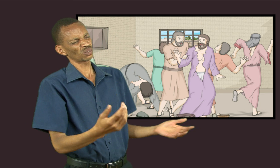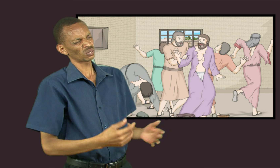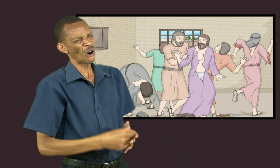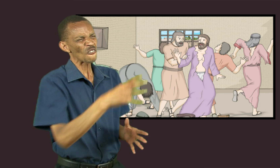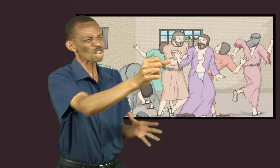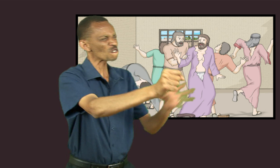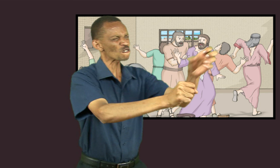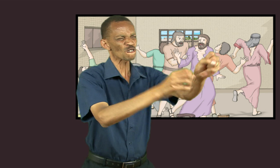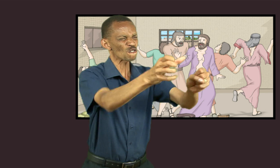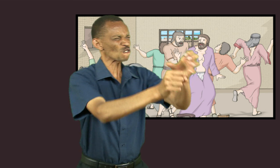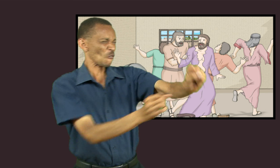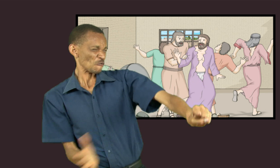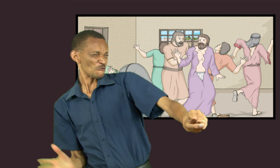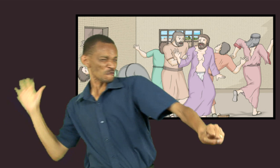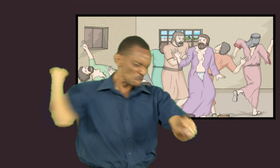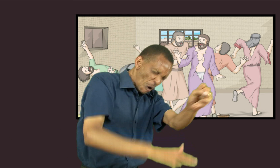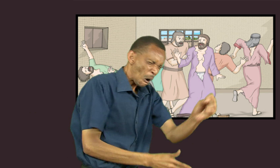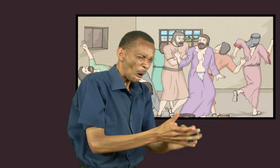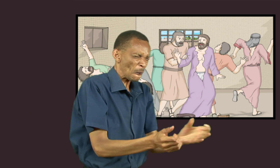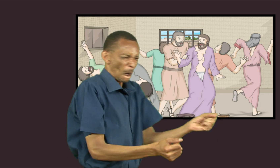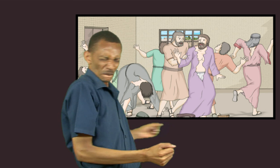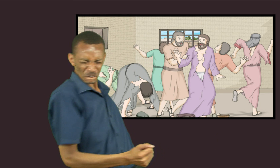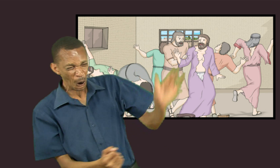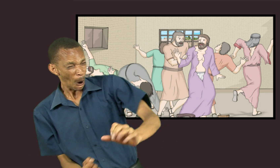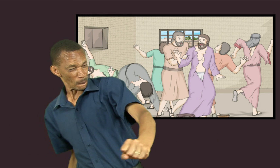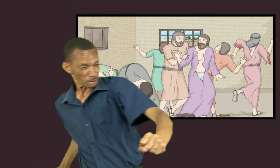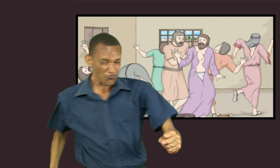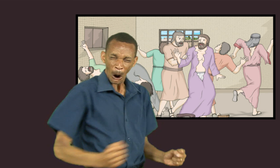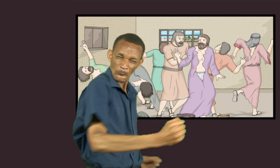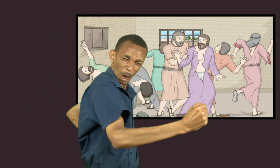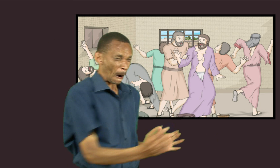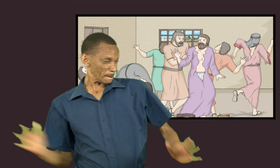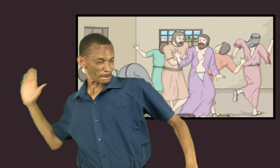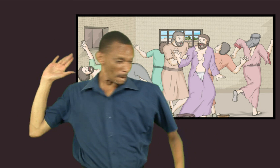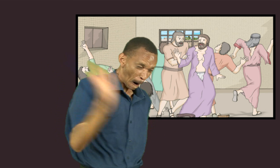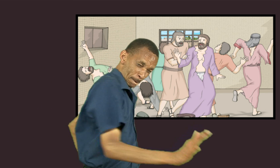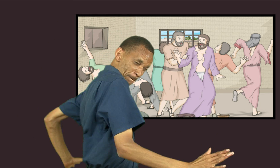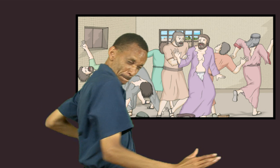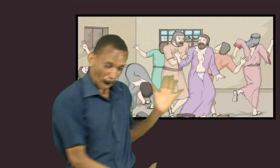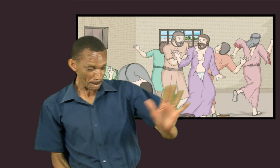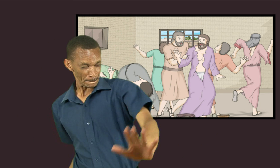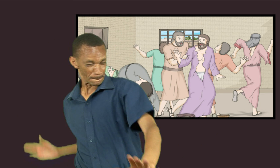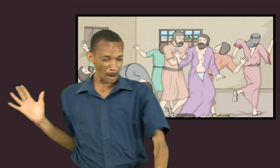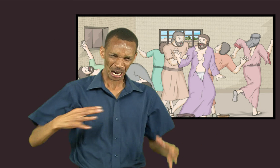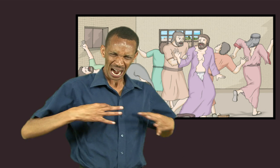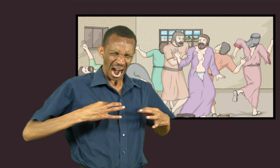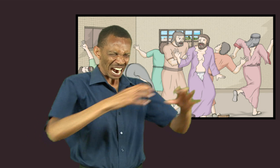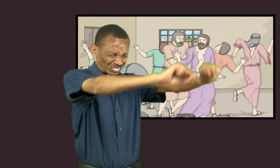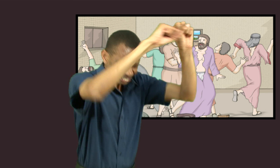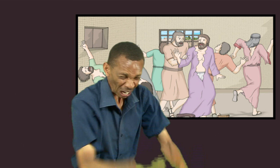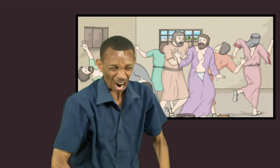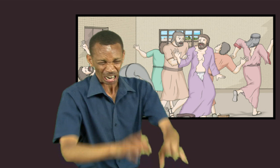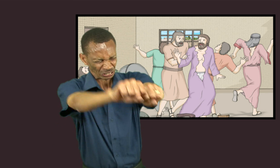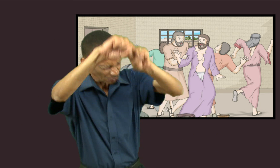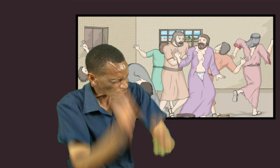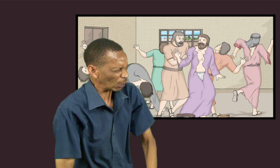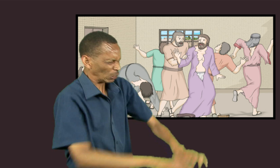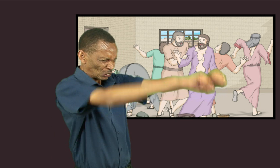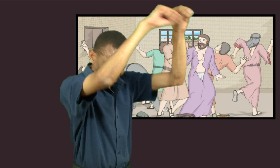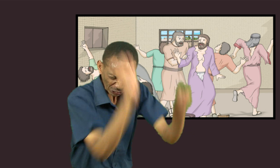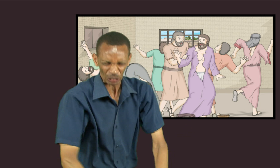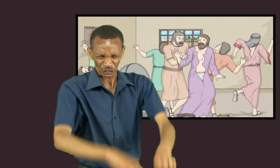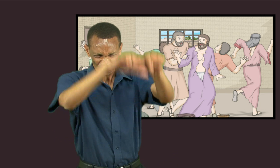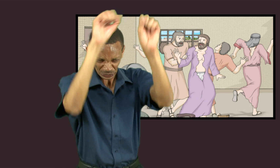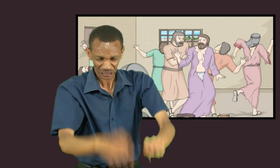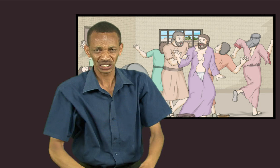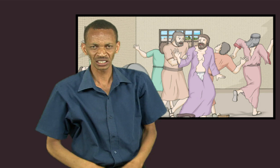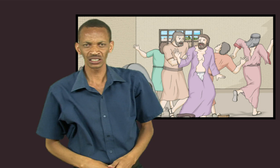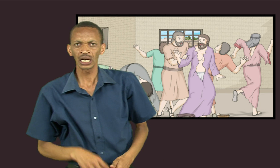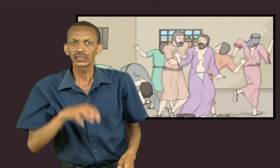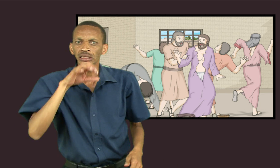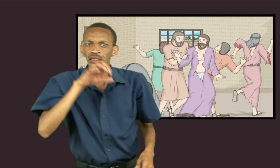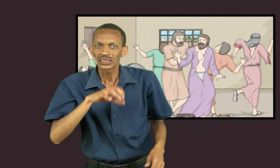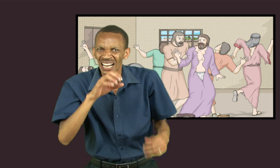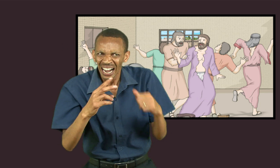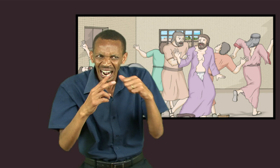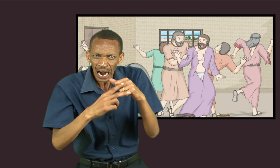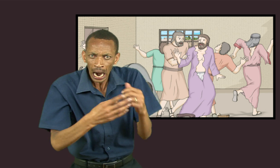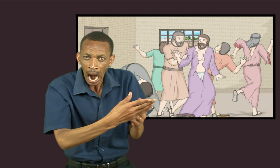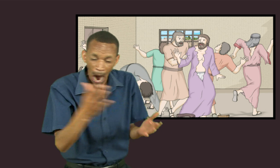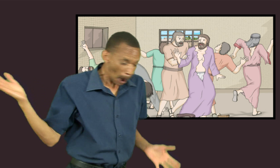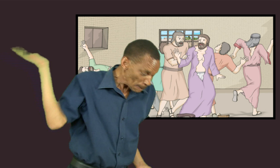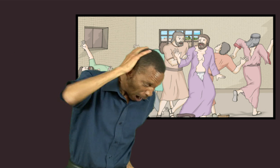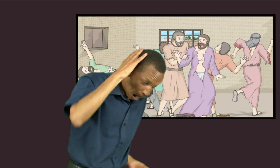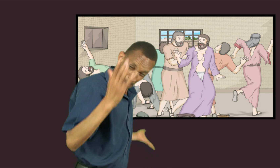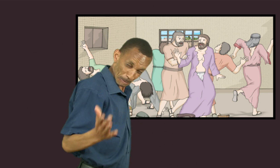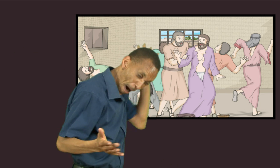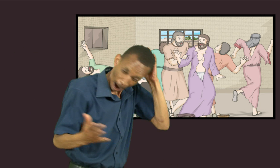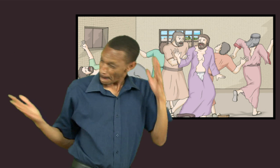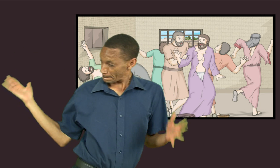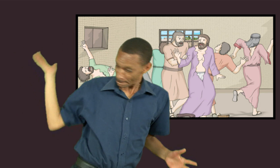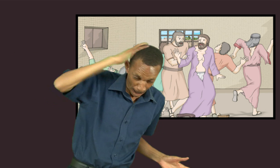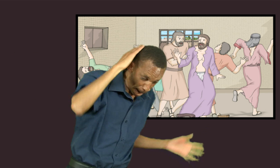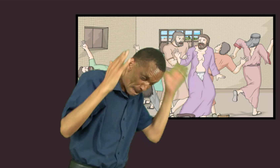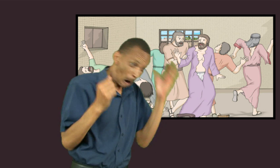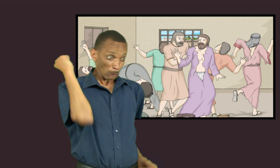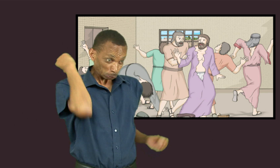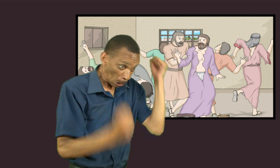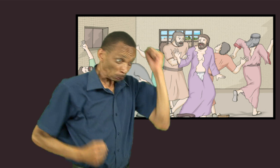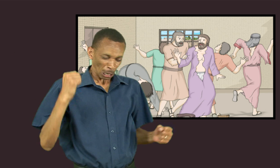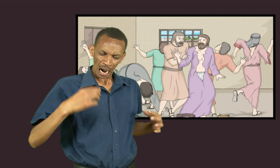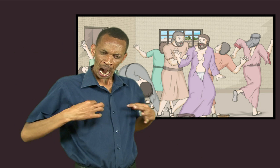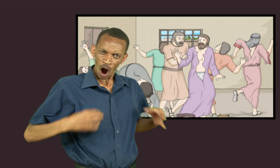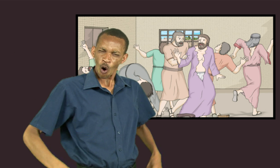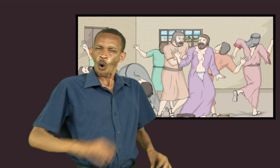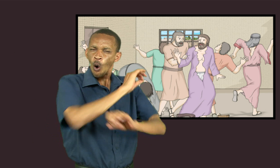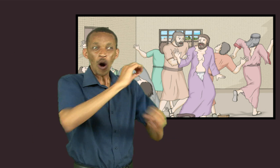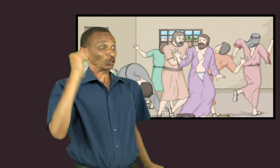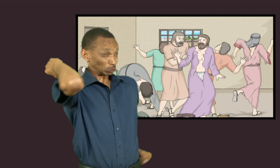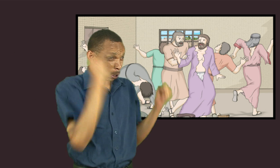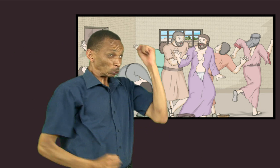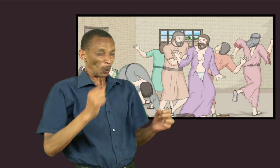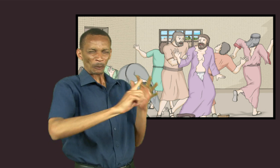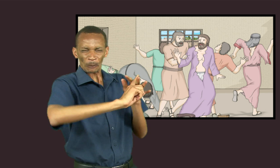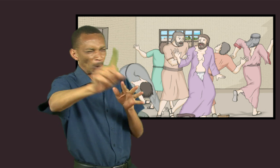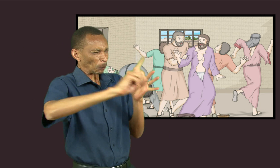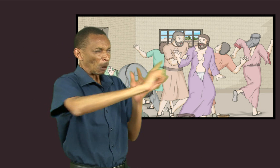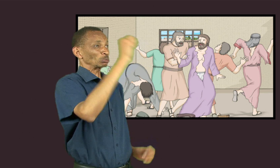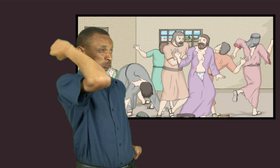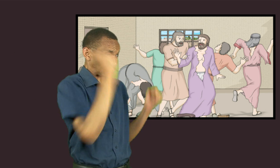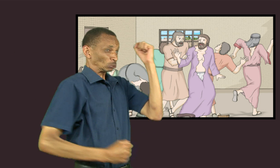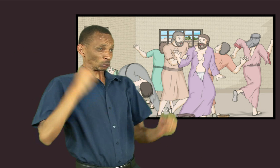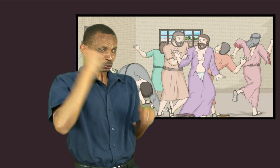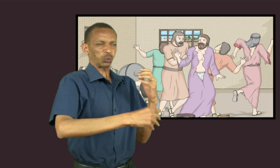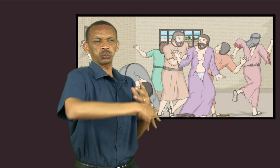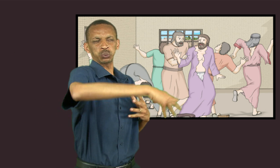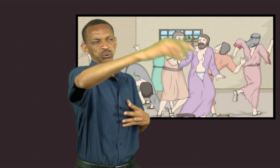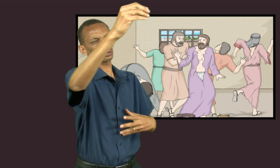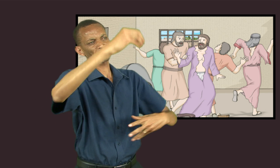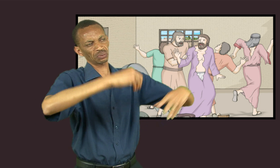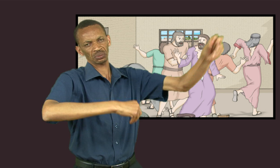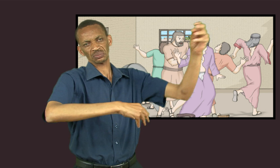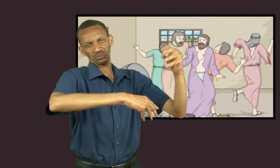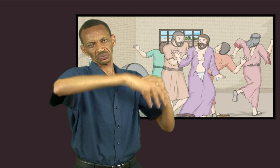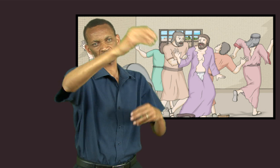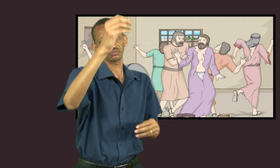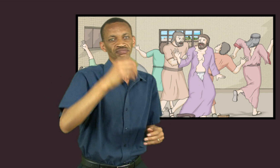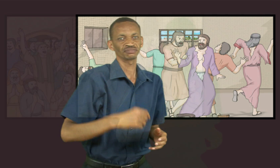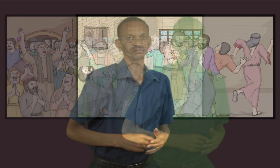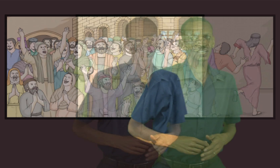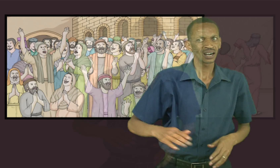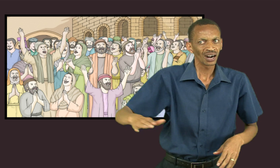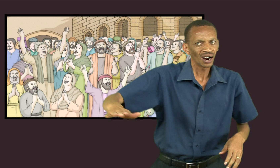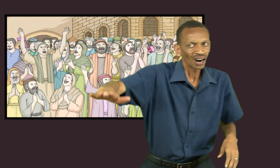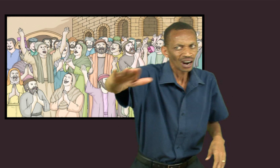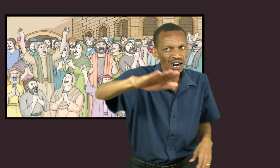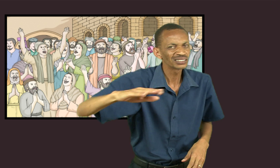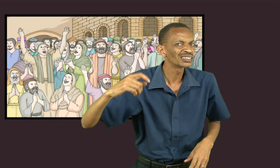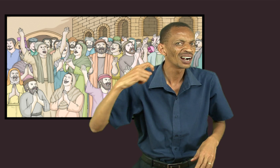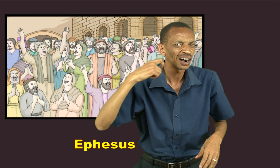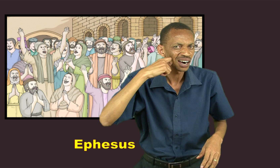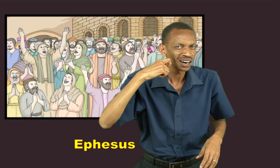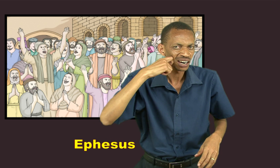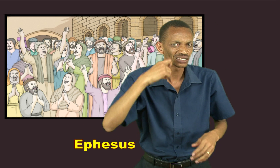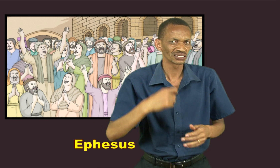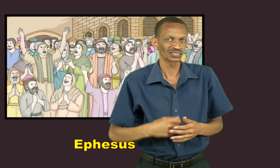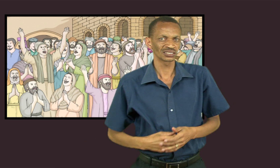The attack was so violent that they ran out of the house naked and wounded.